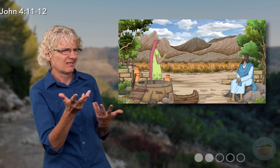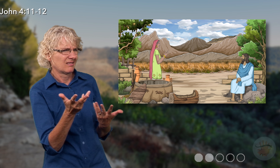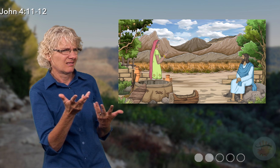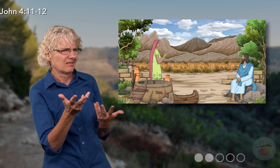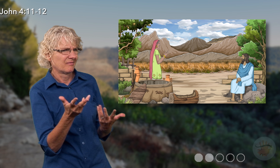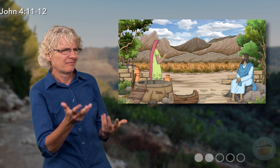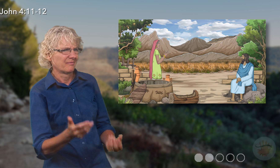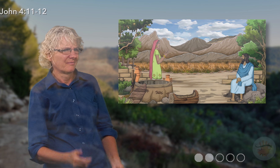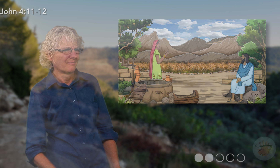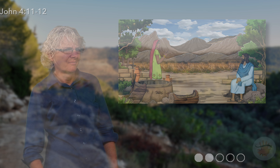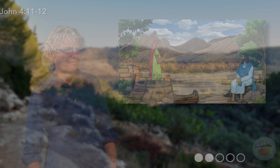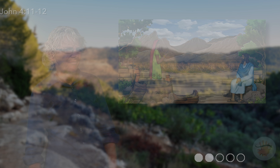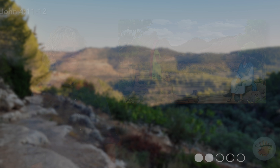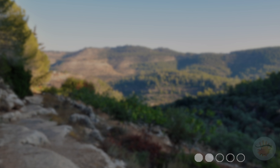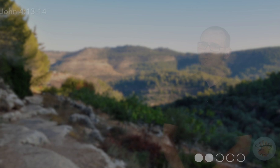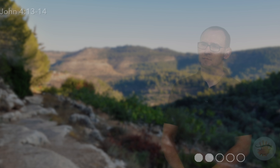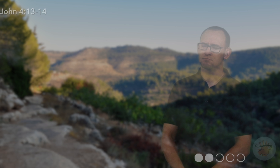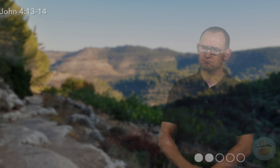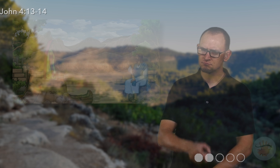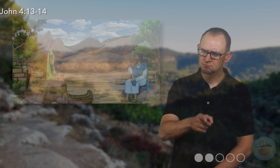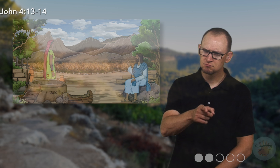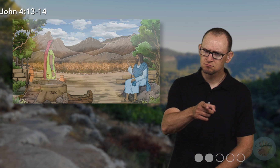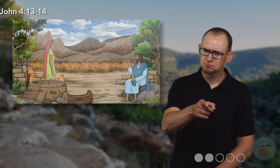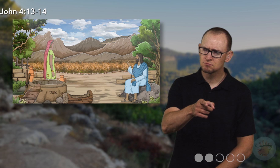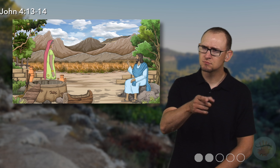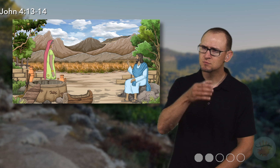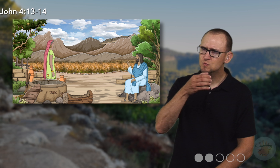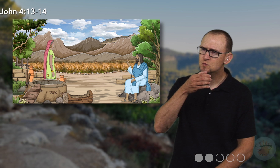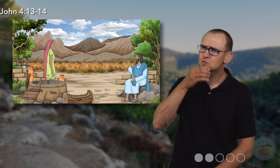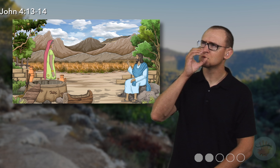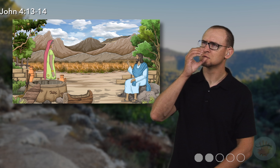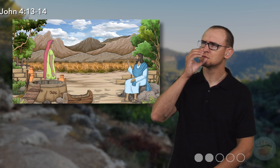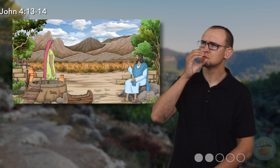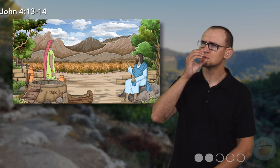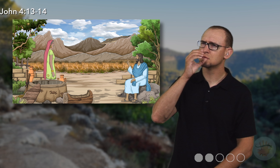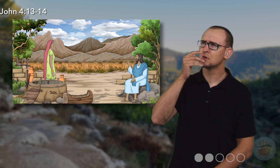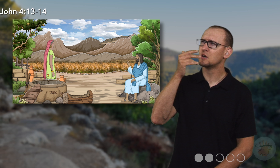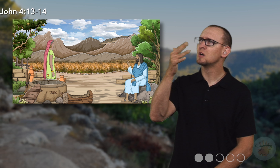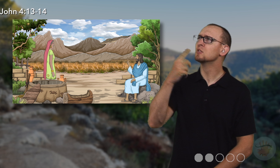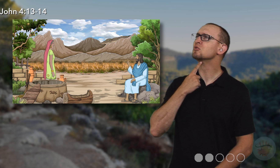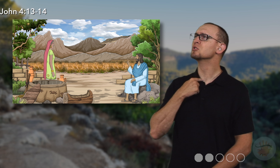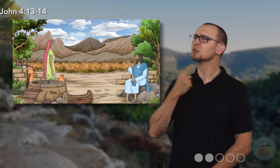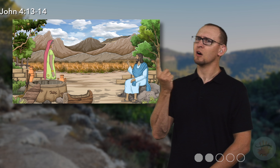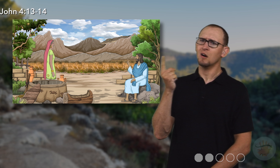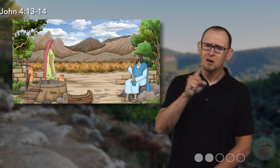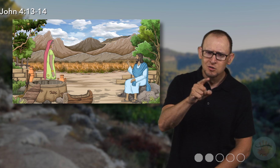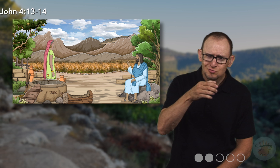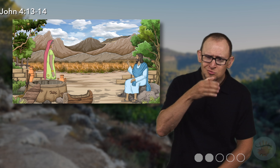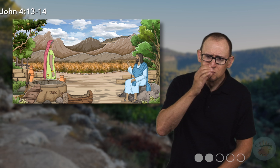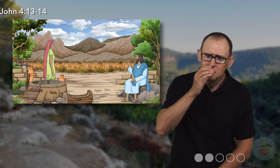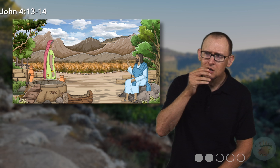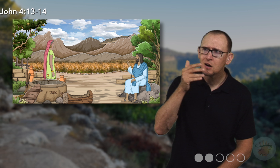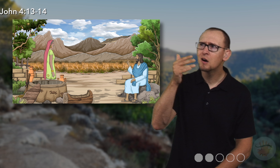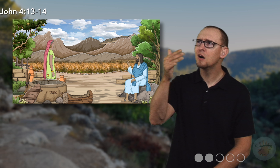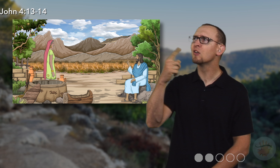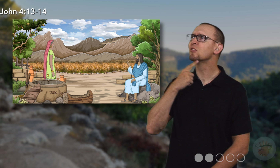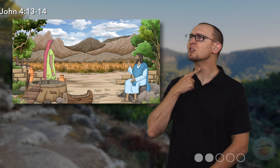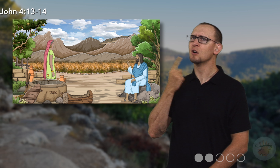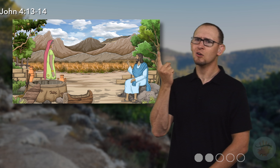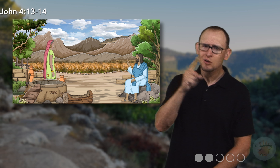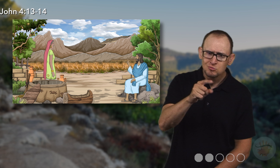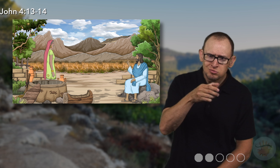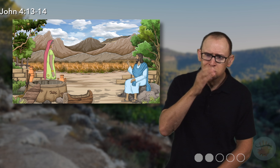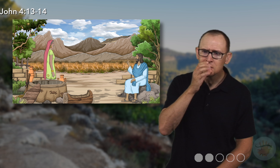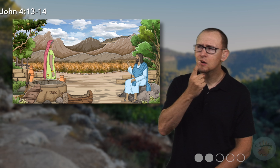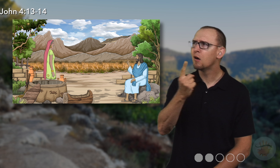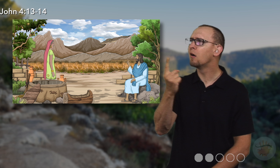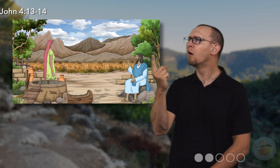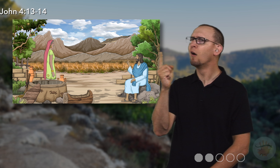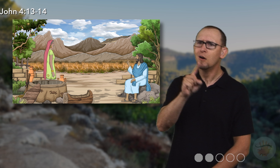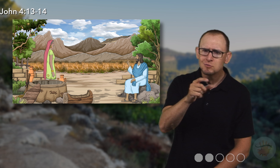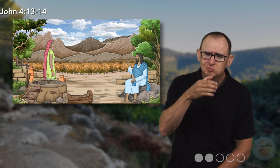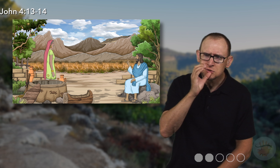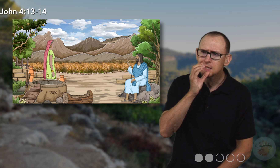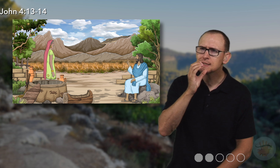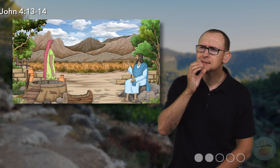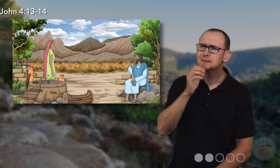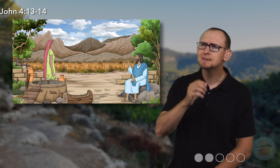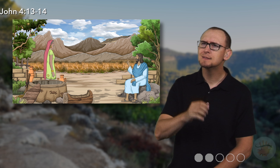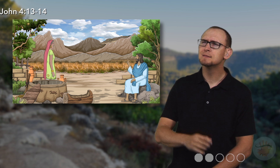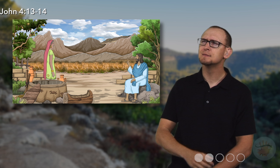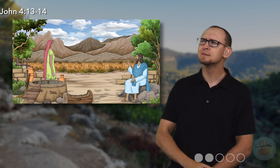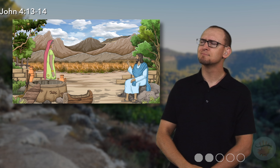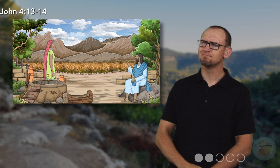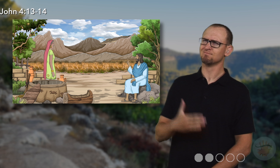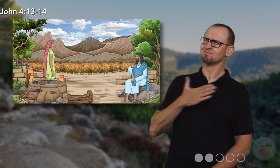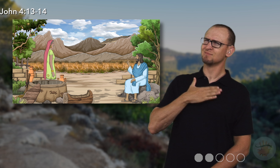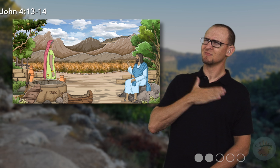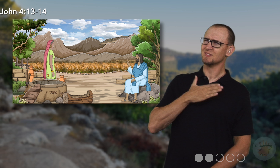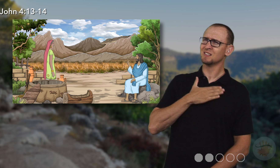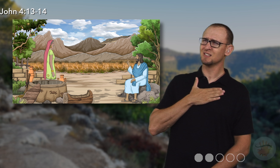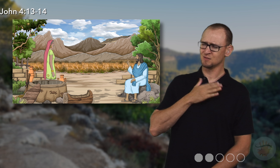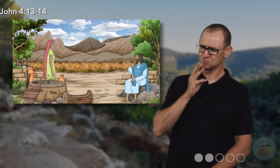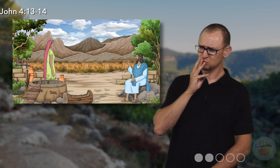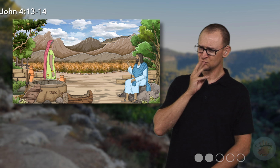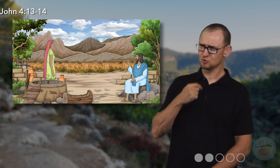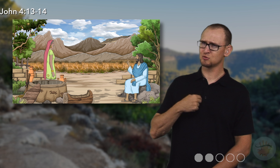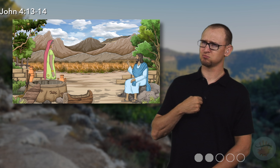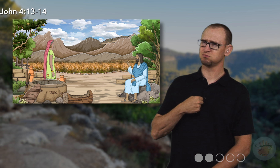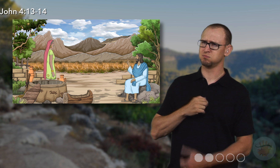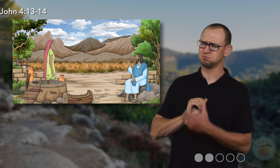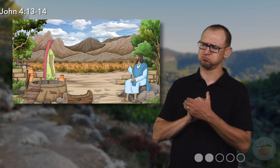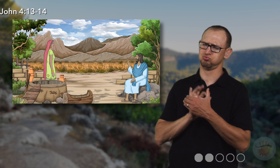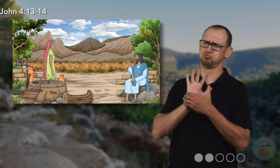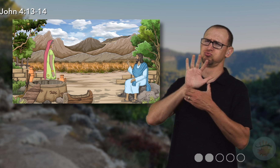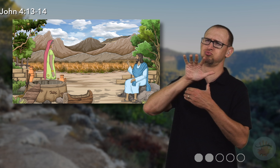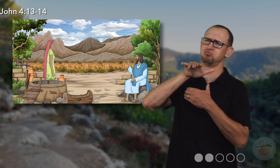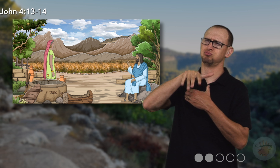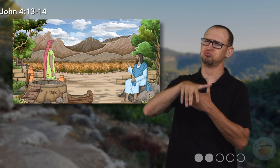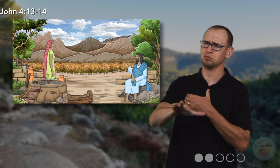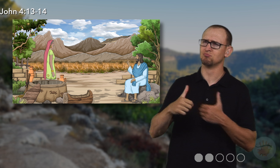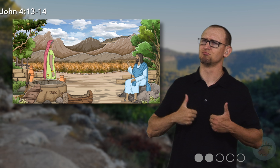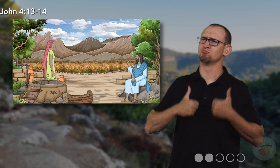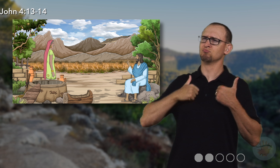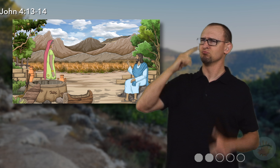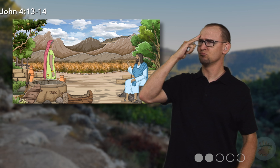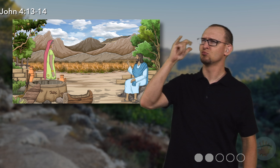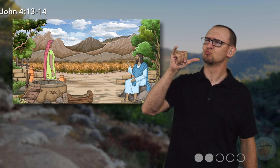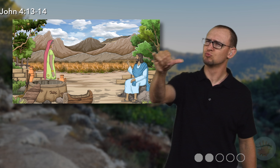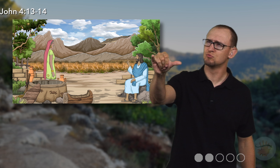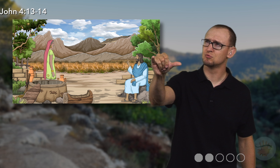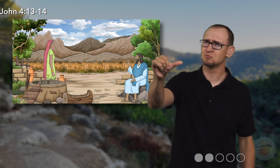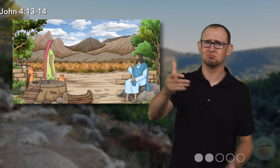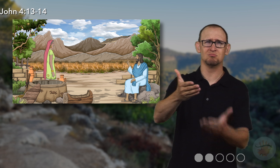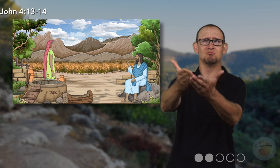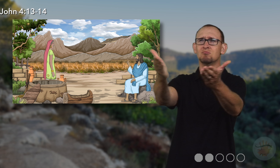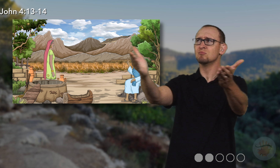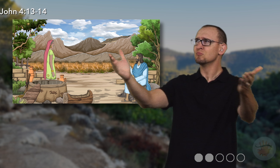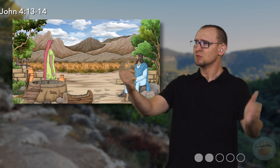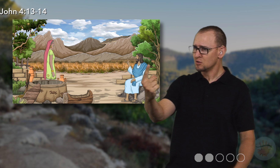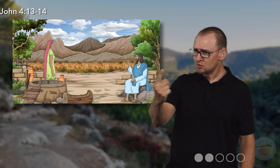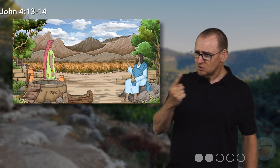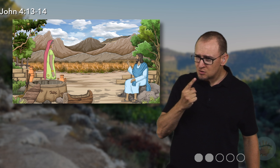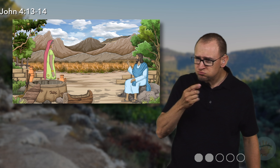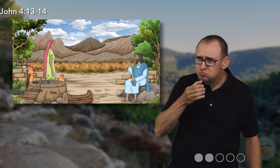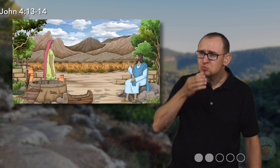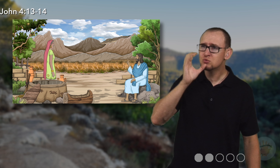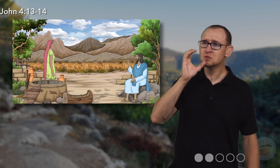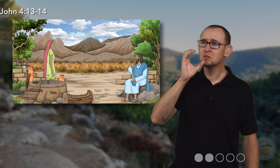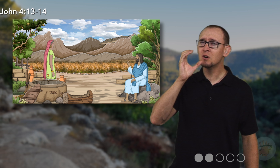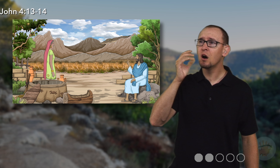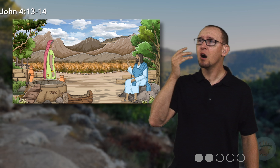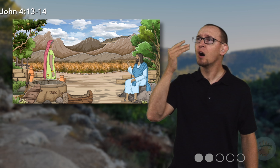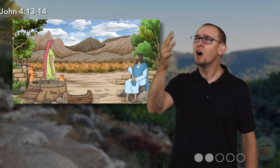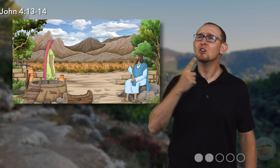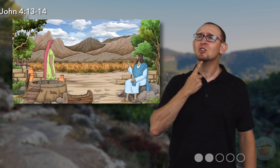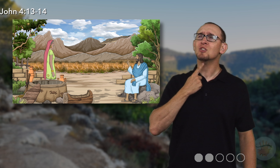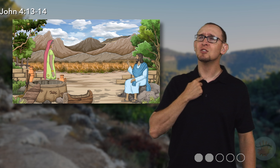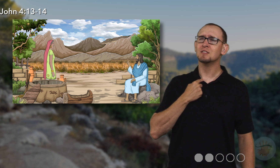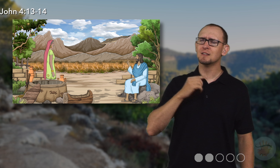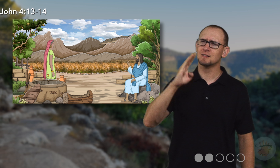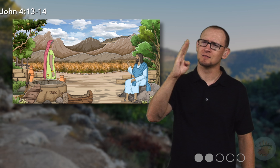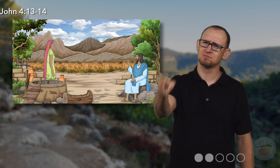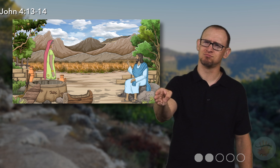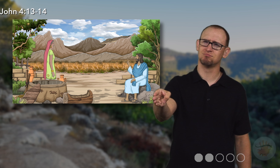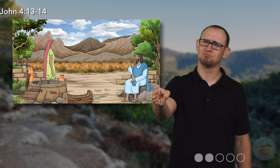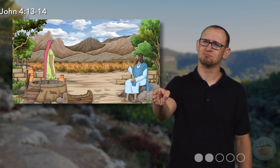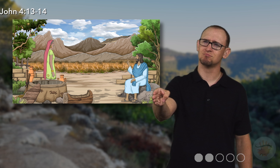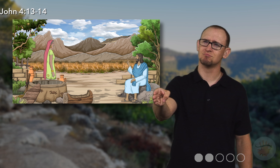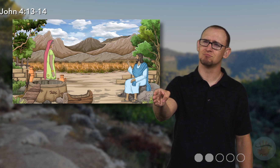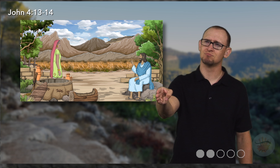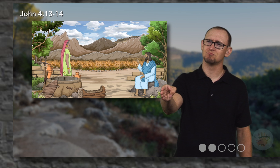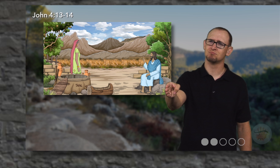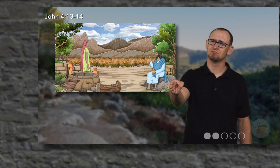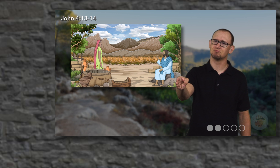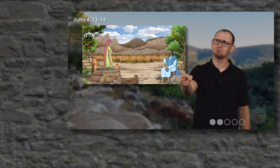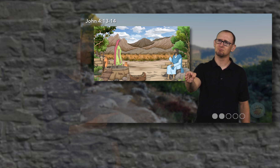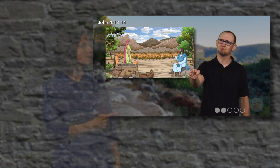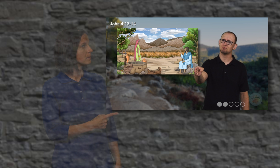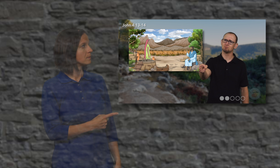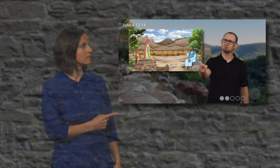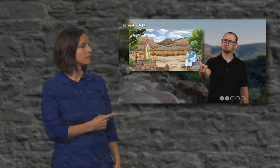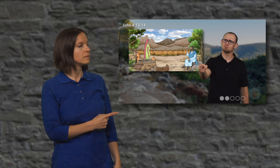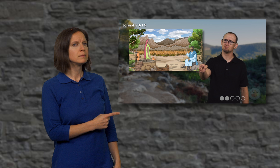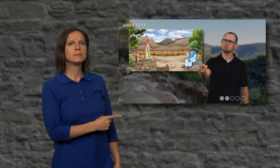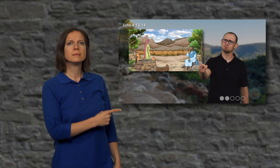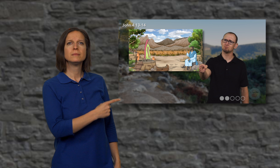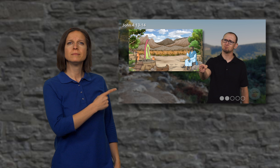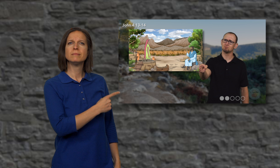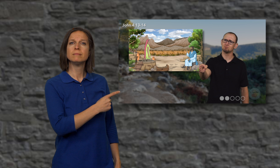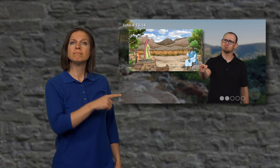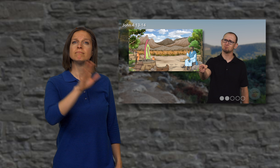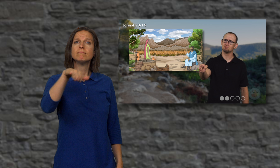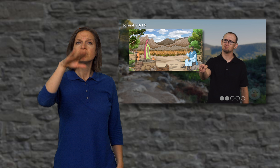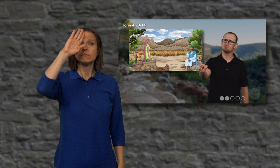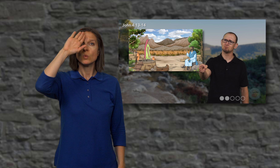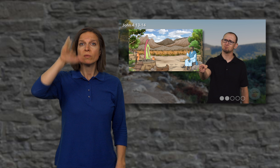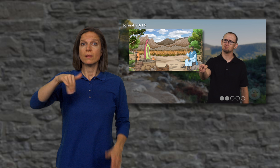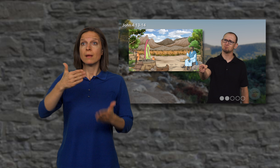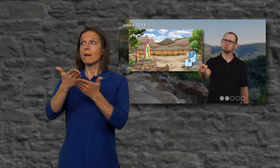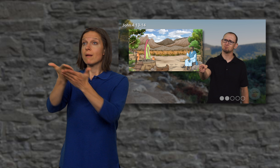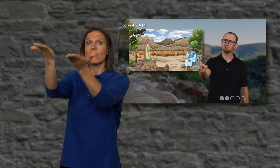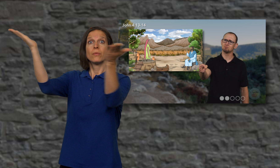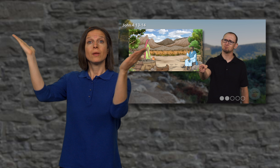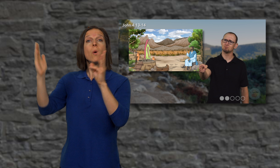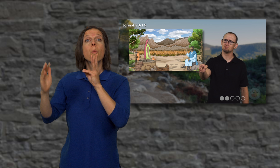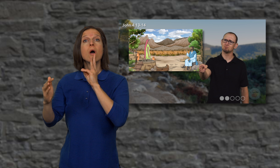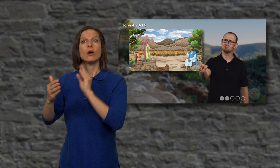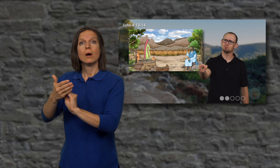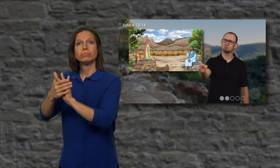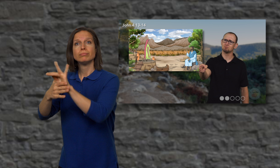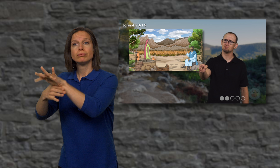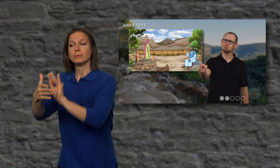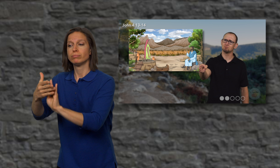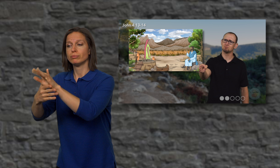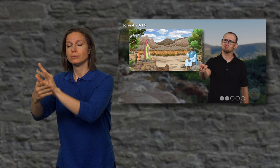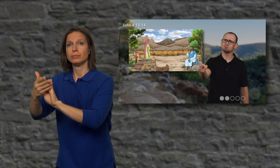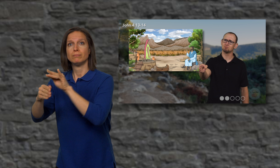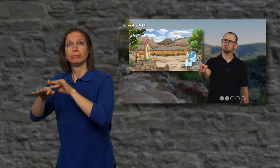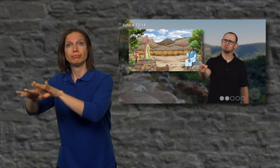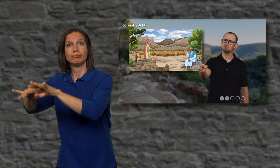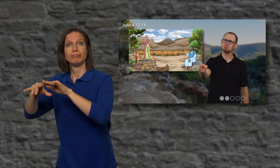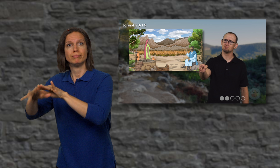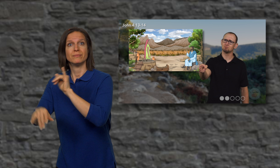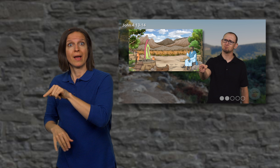Jesus said to her, “Everyone who drinks this water will be thirsty again.